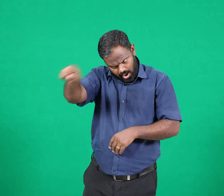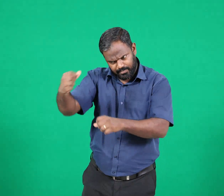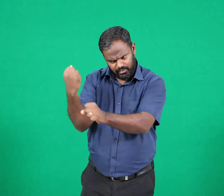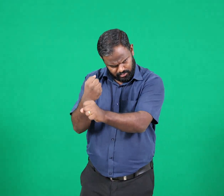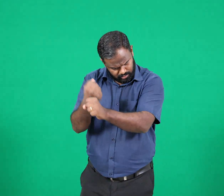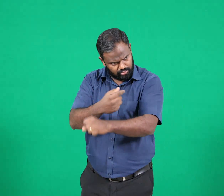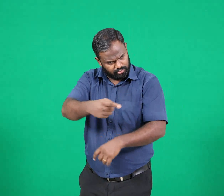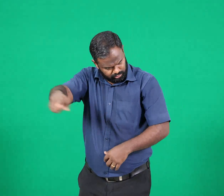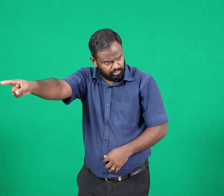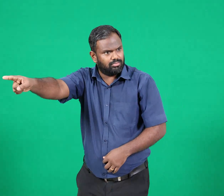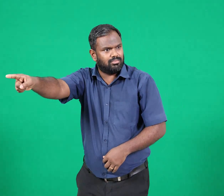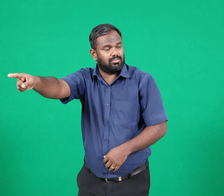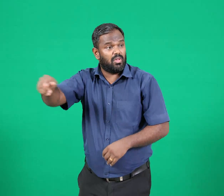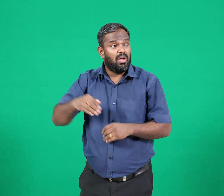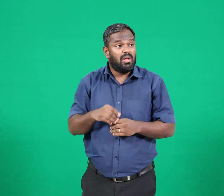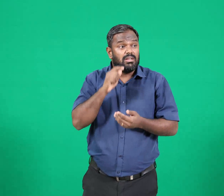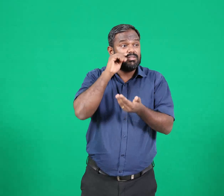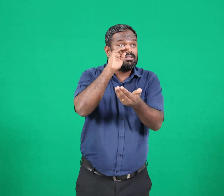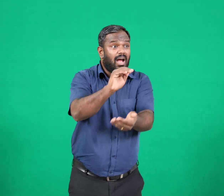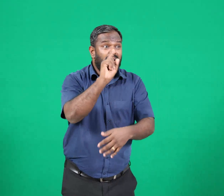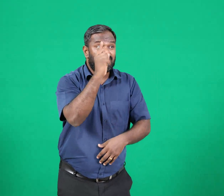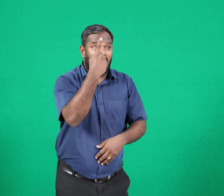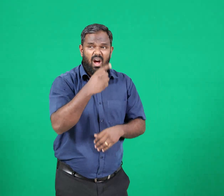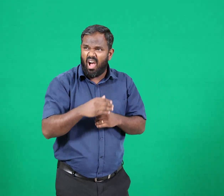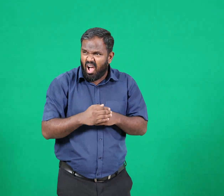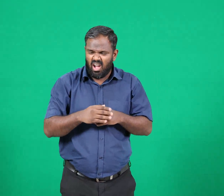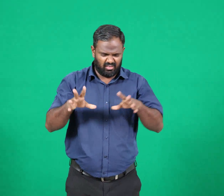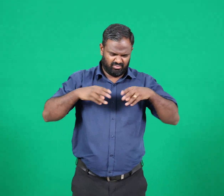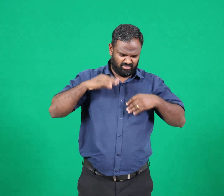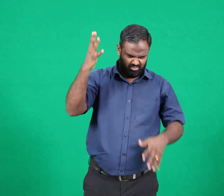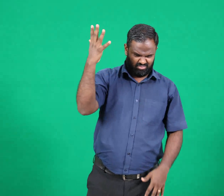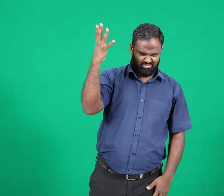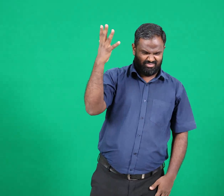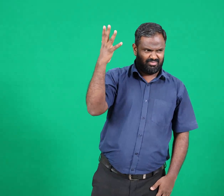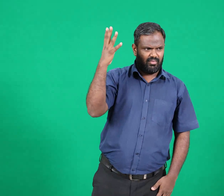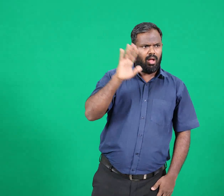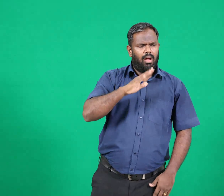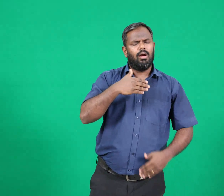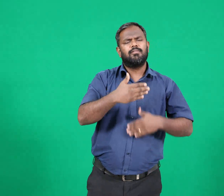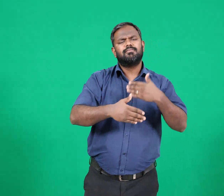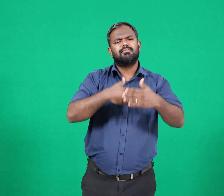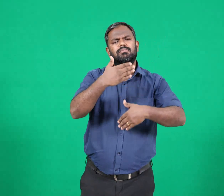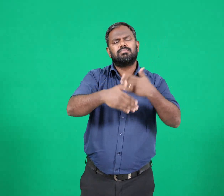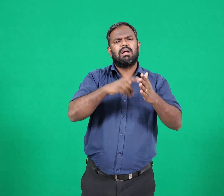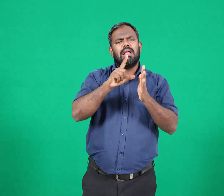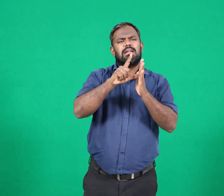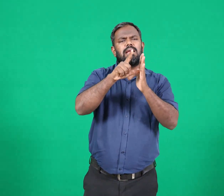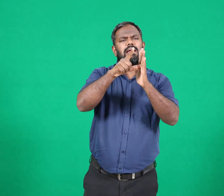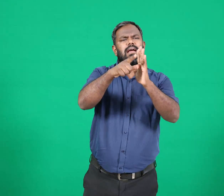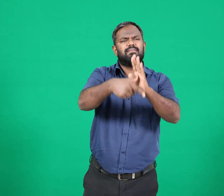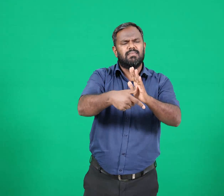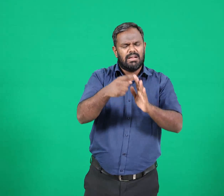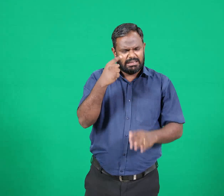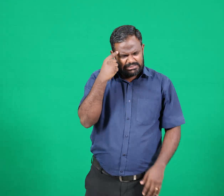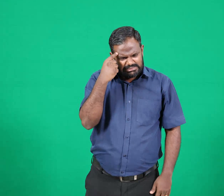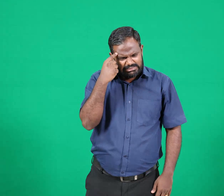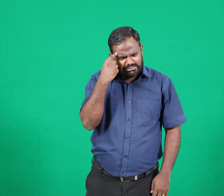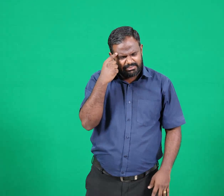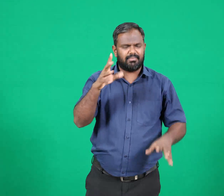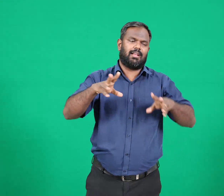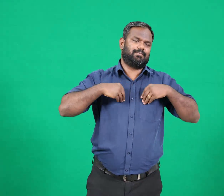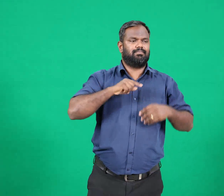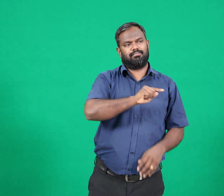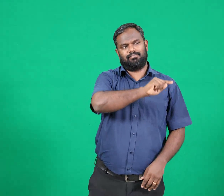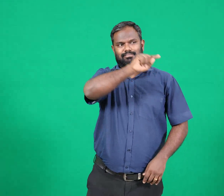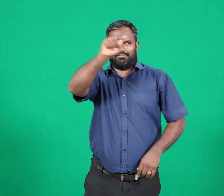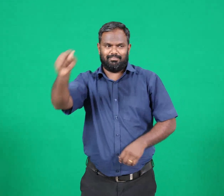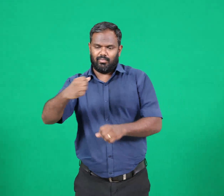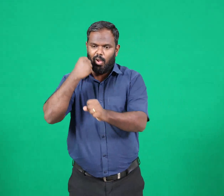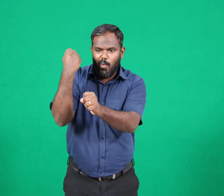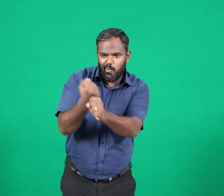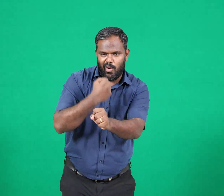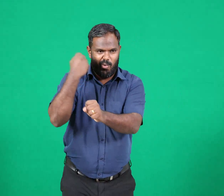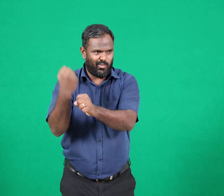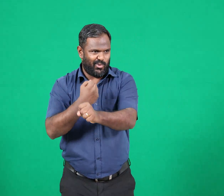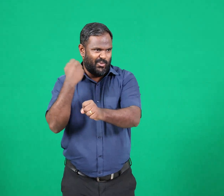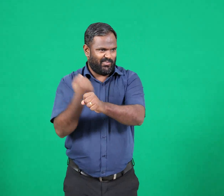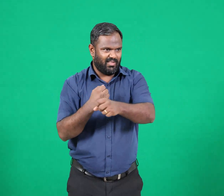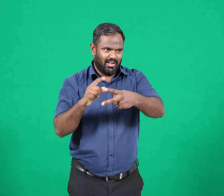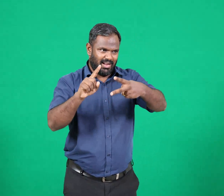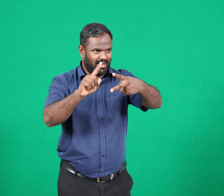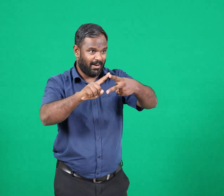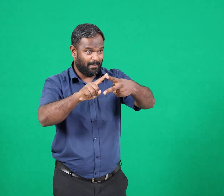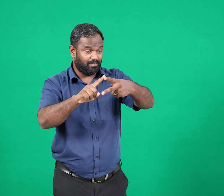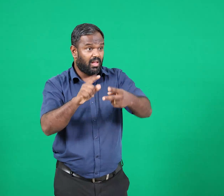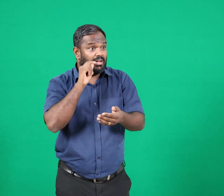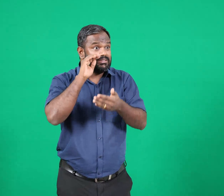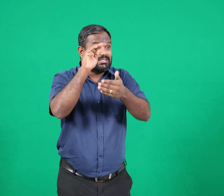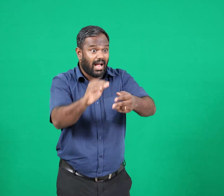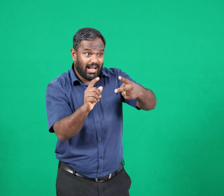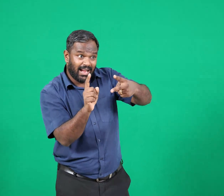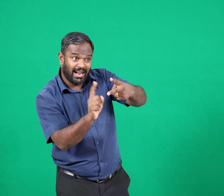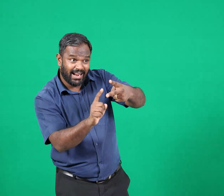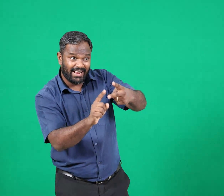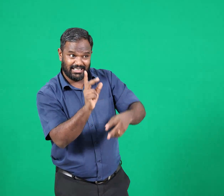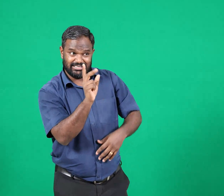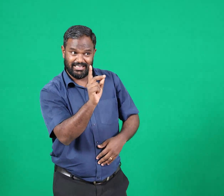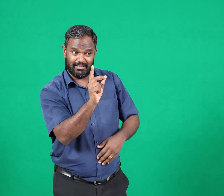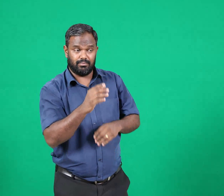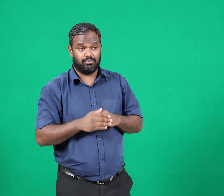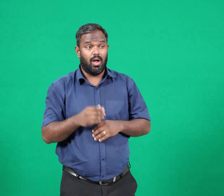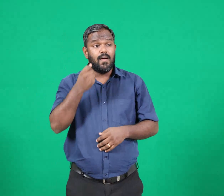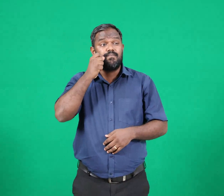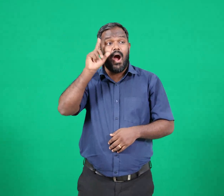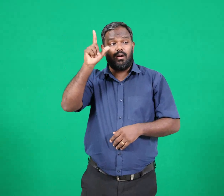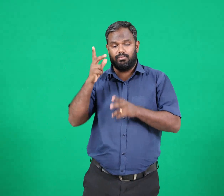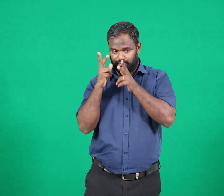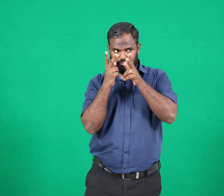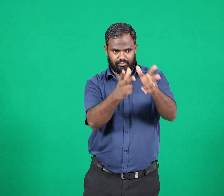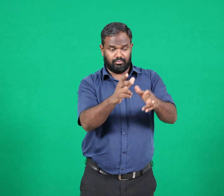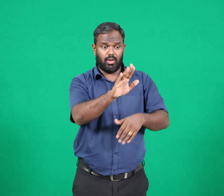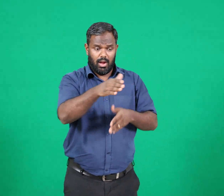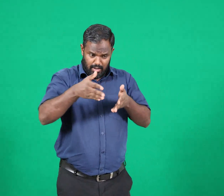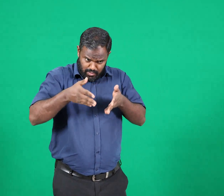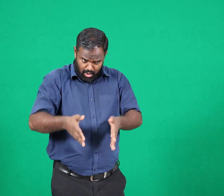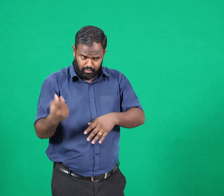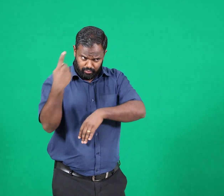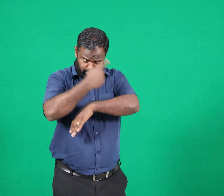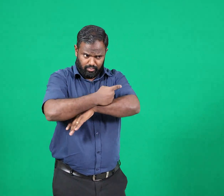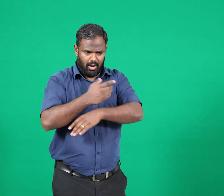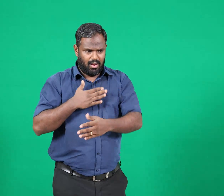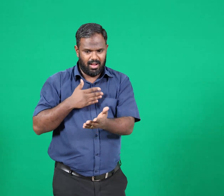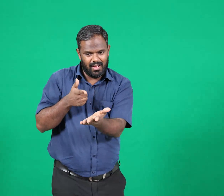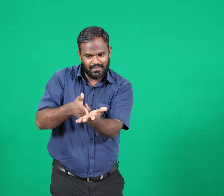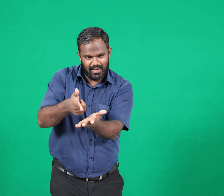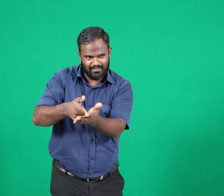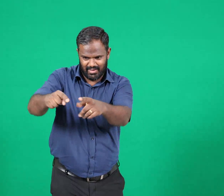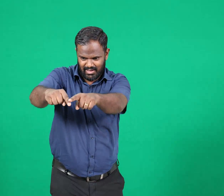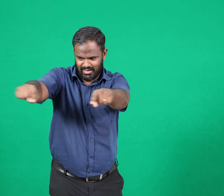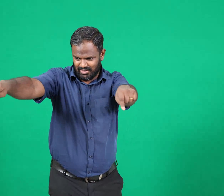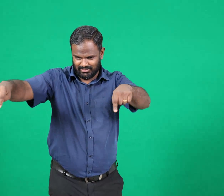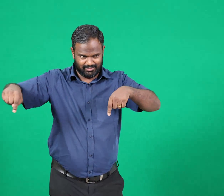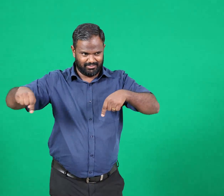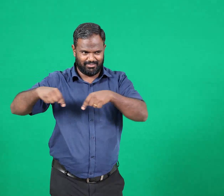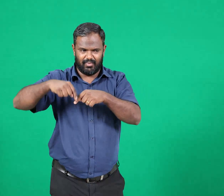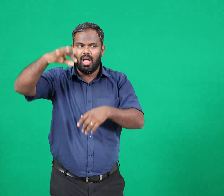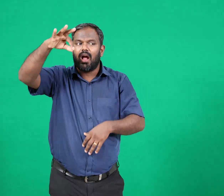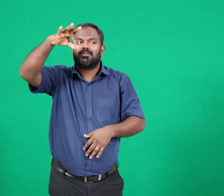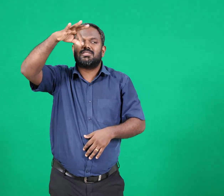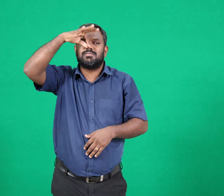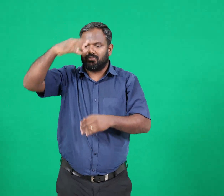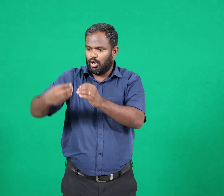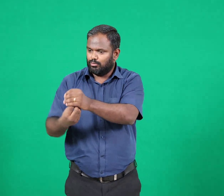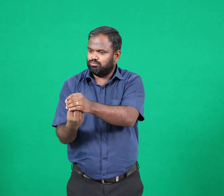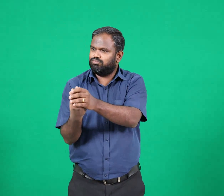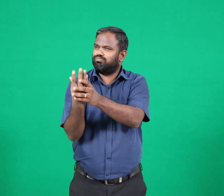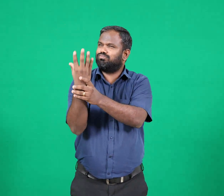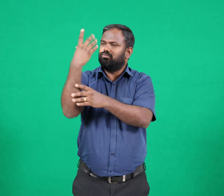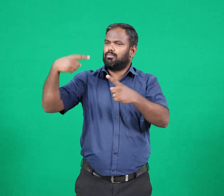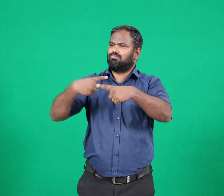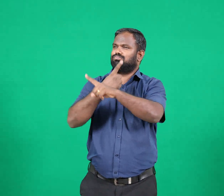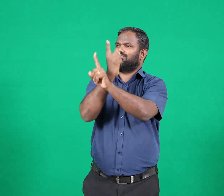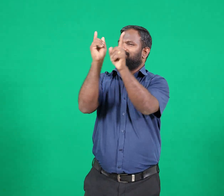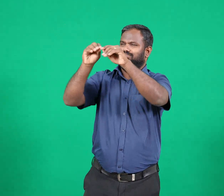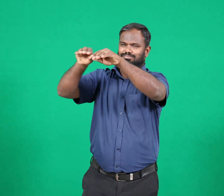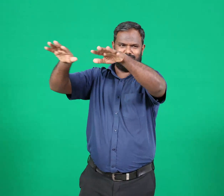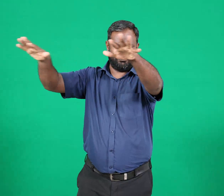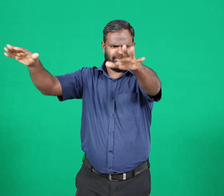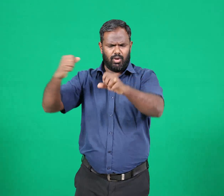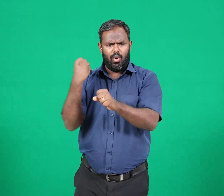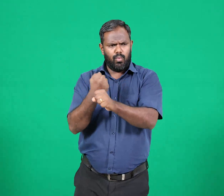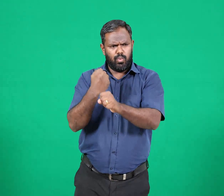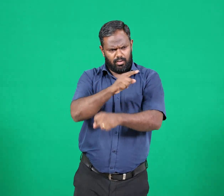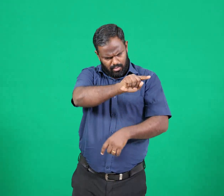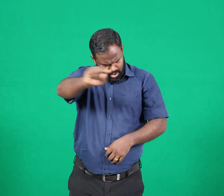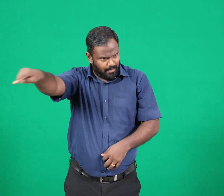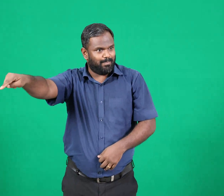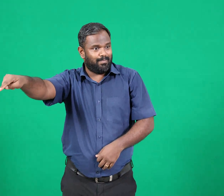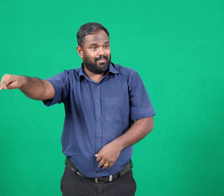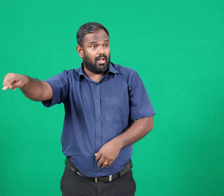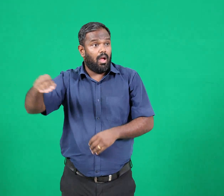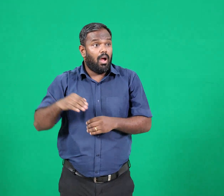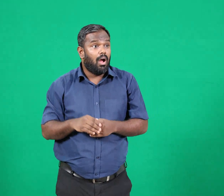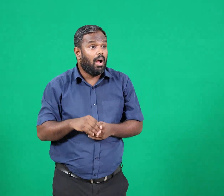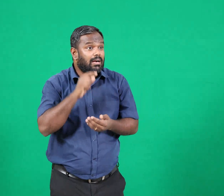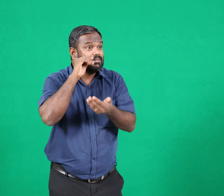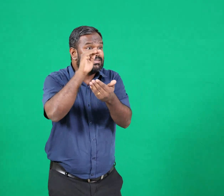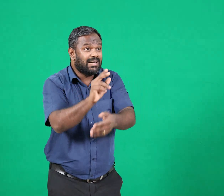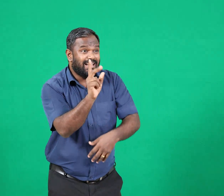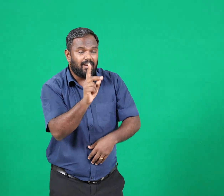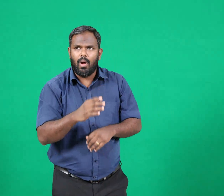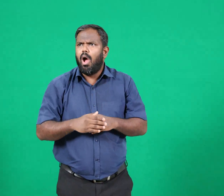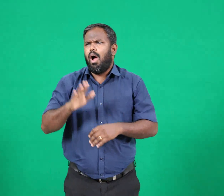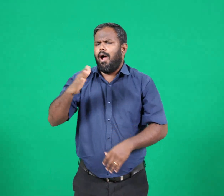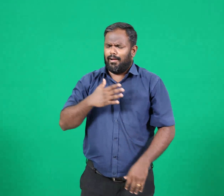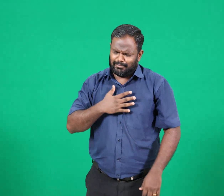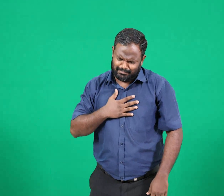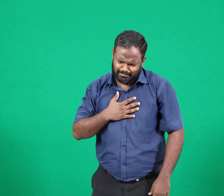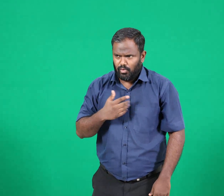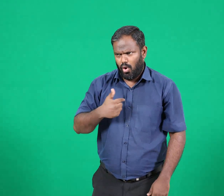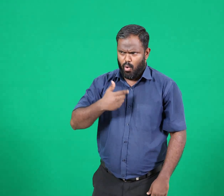But later he changed his mind and went. Then the man went to the second son and told him the same thing.